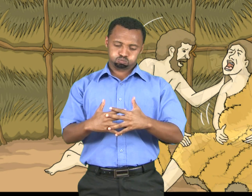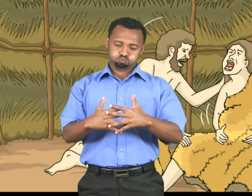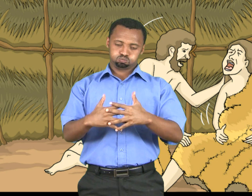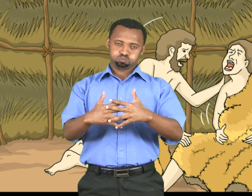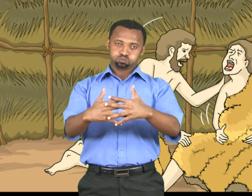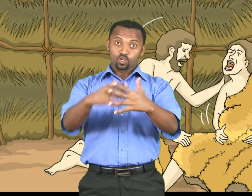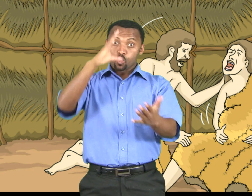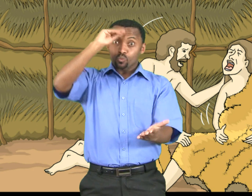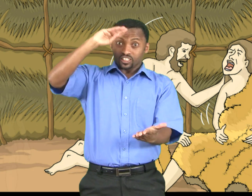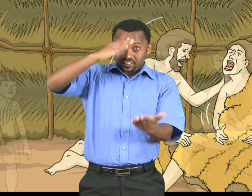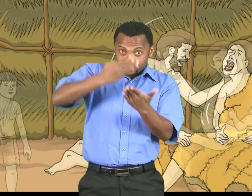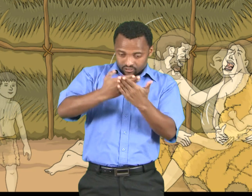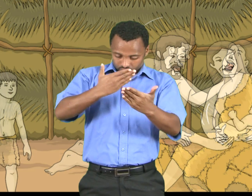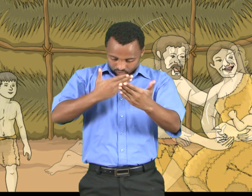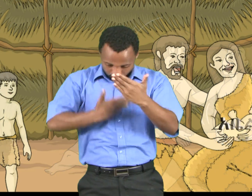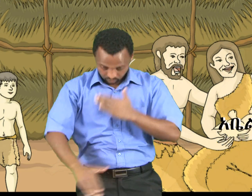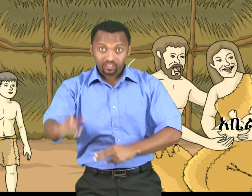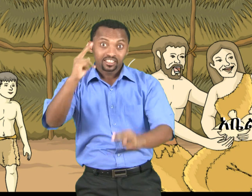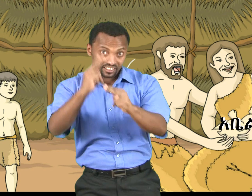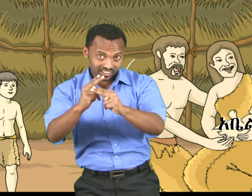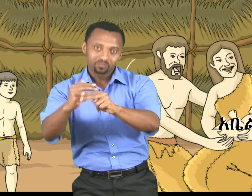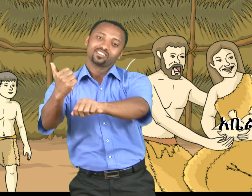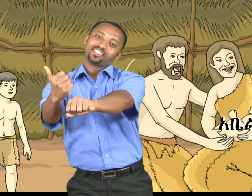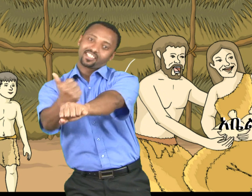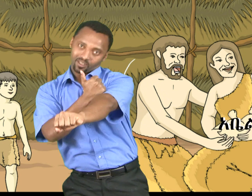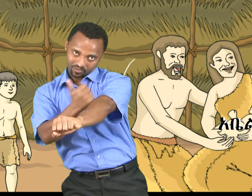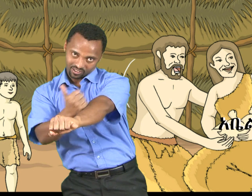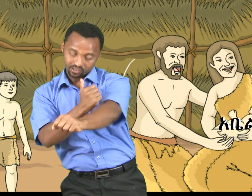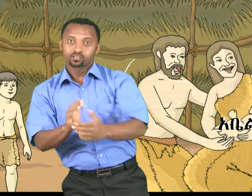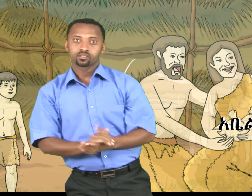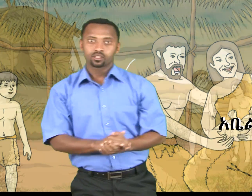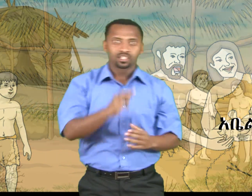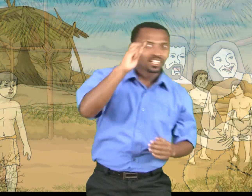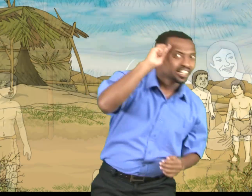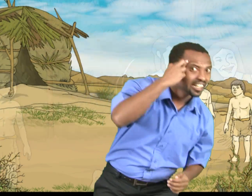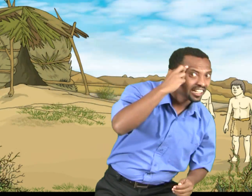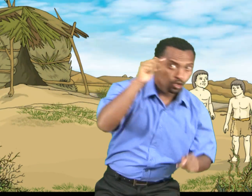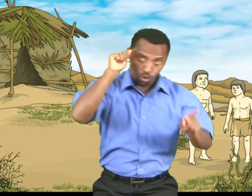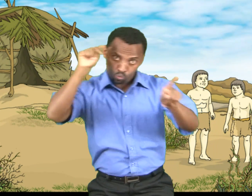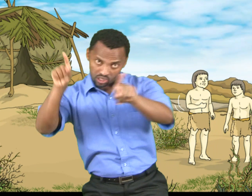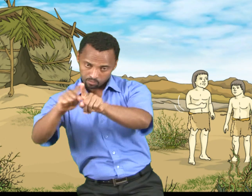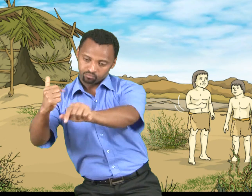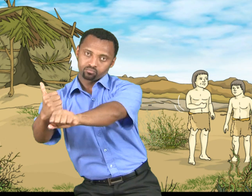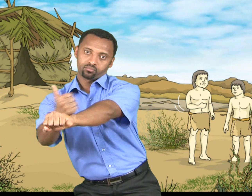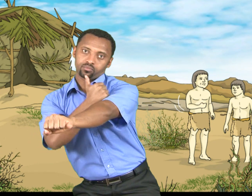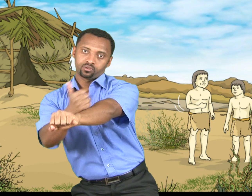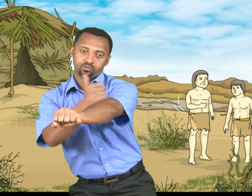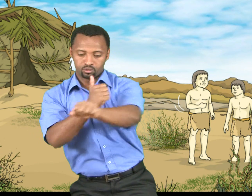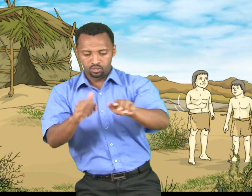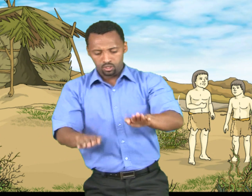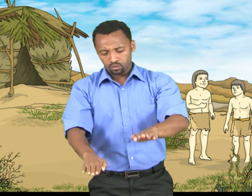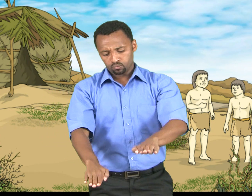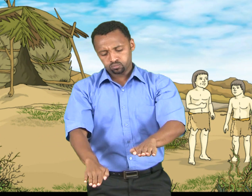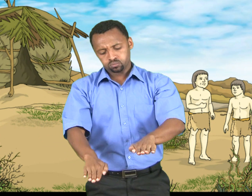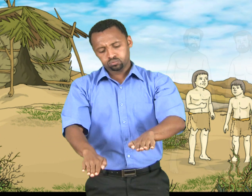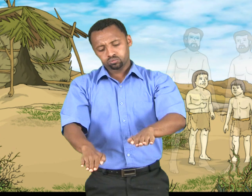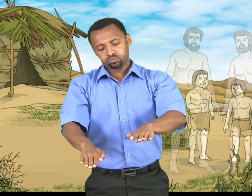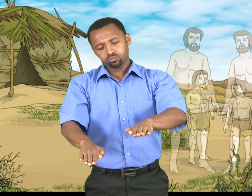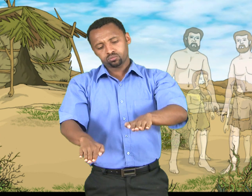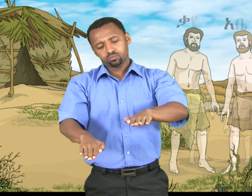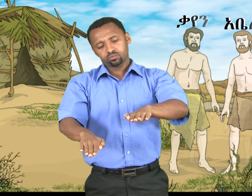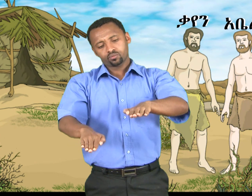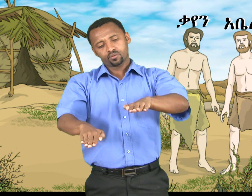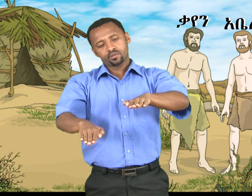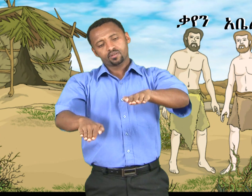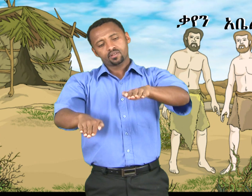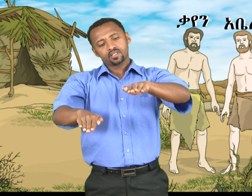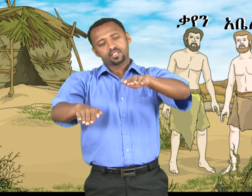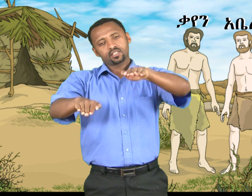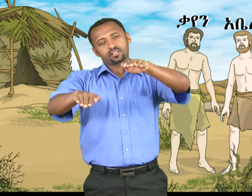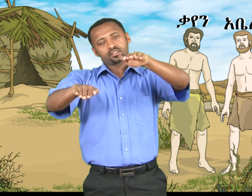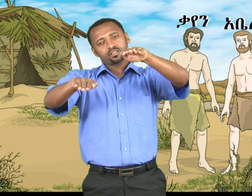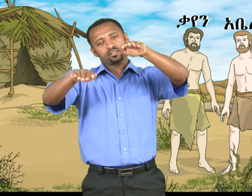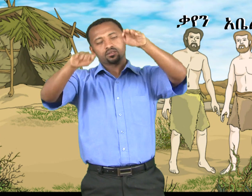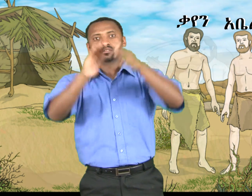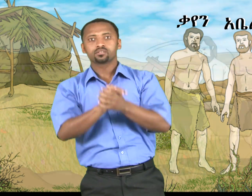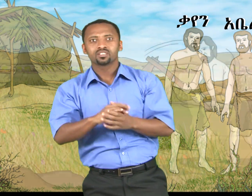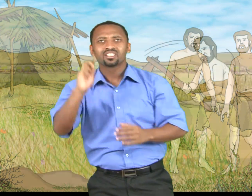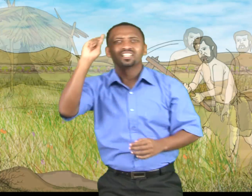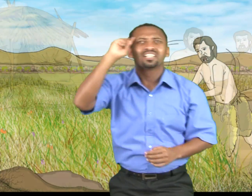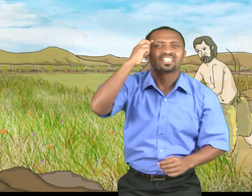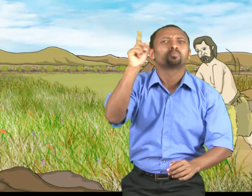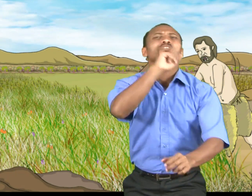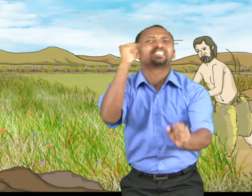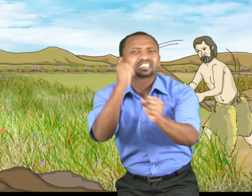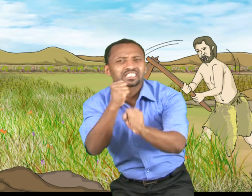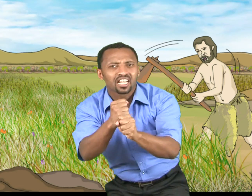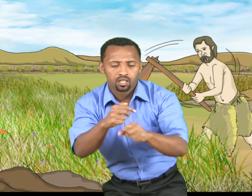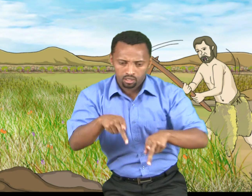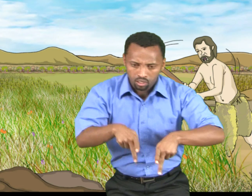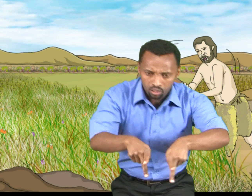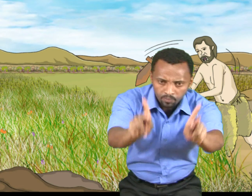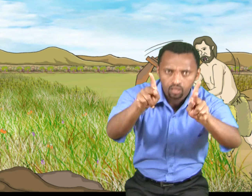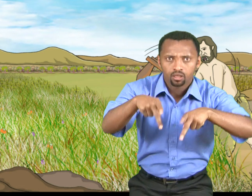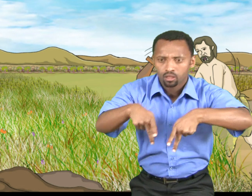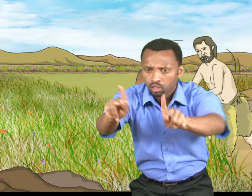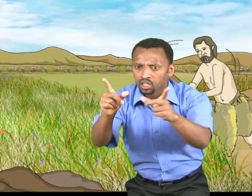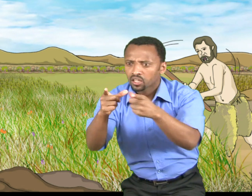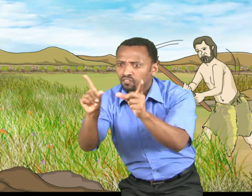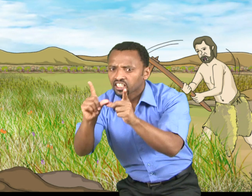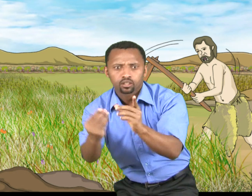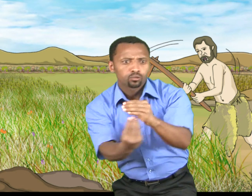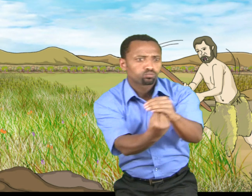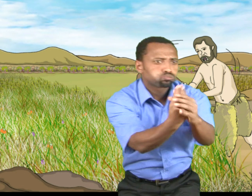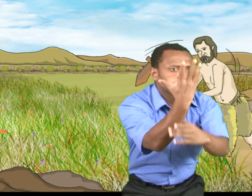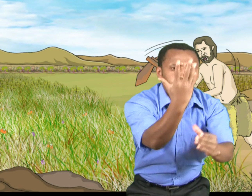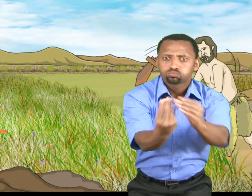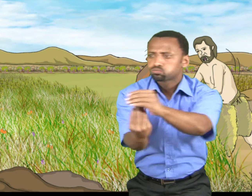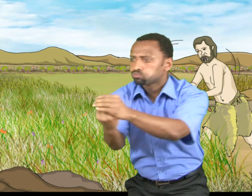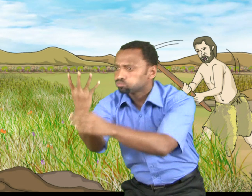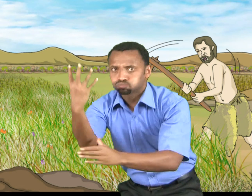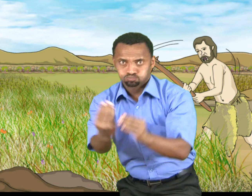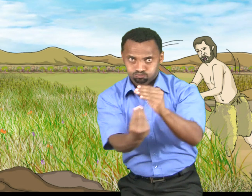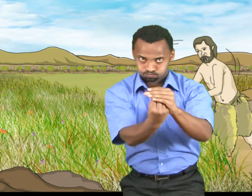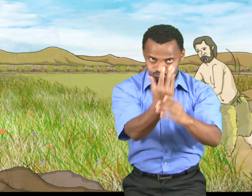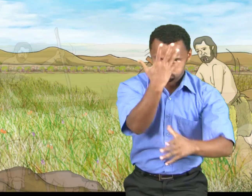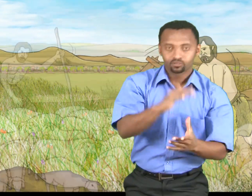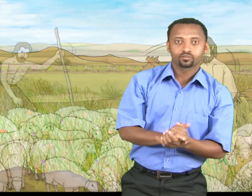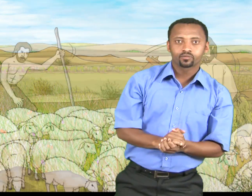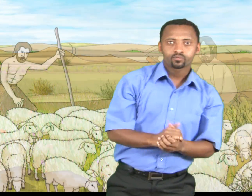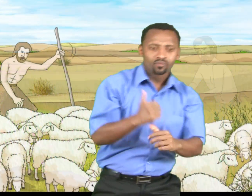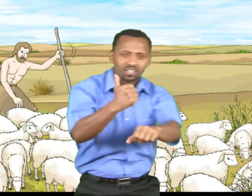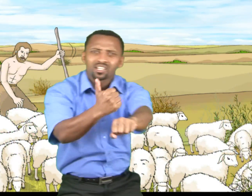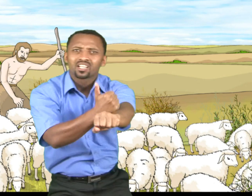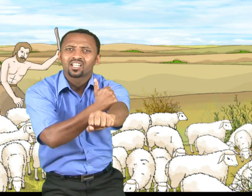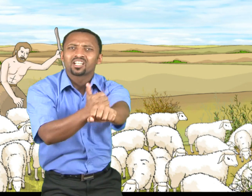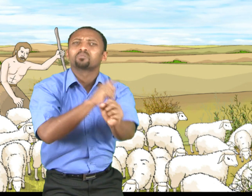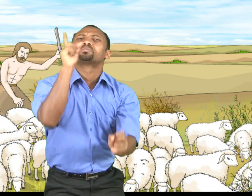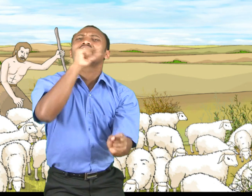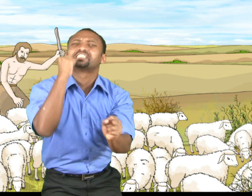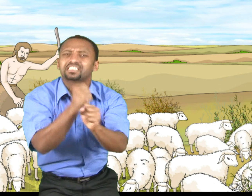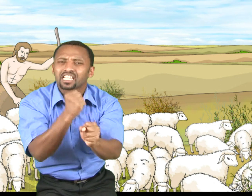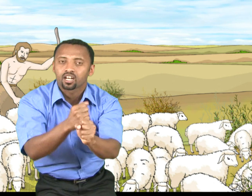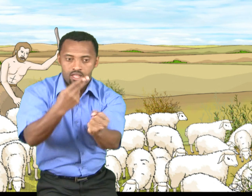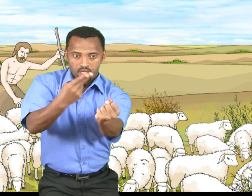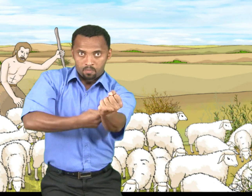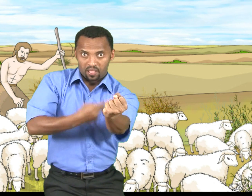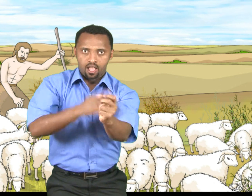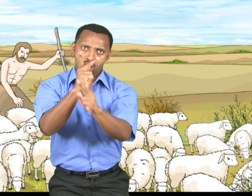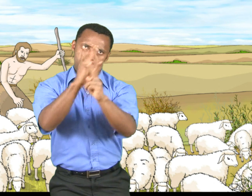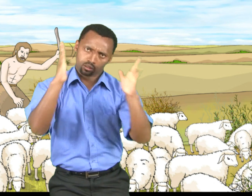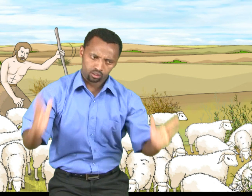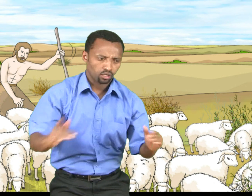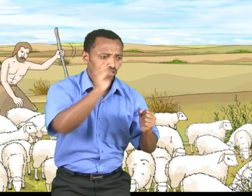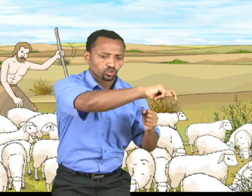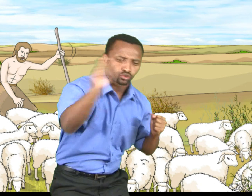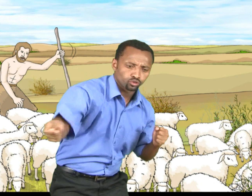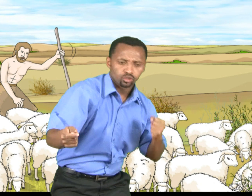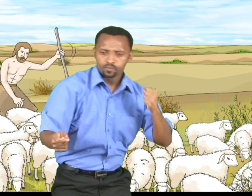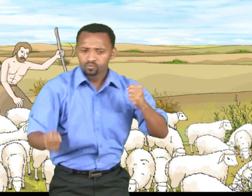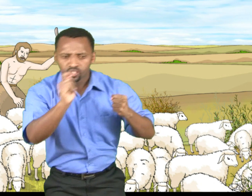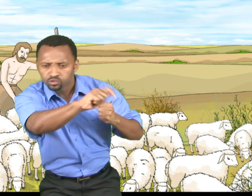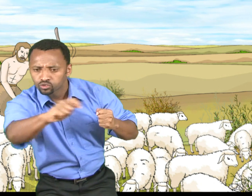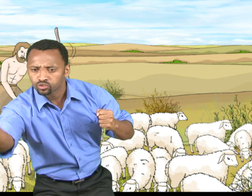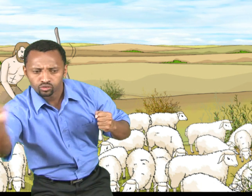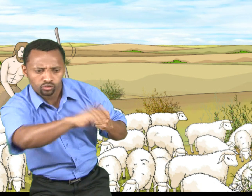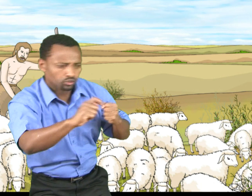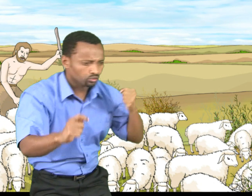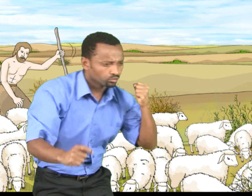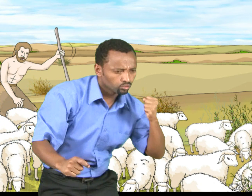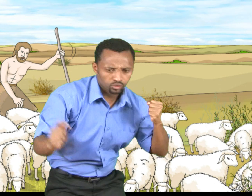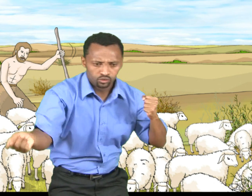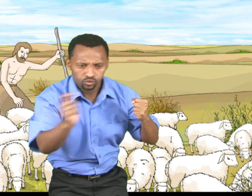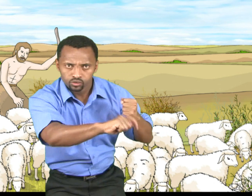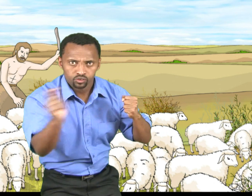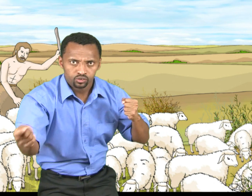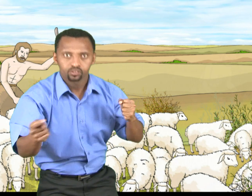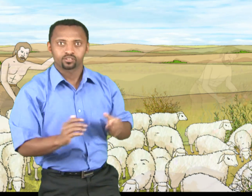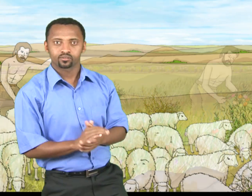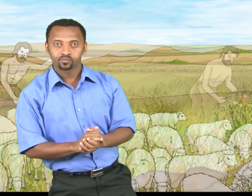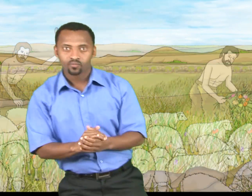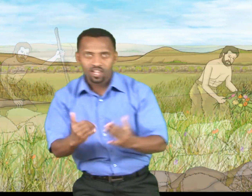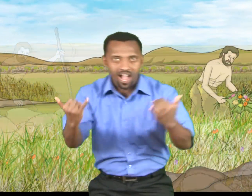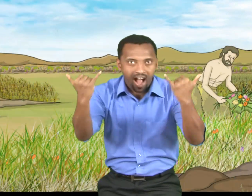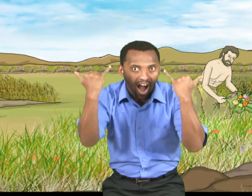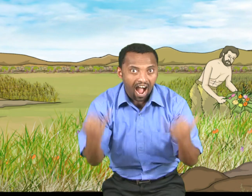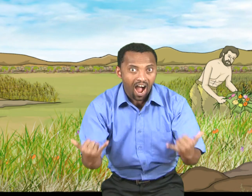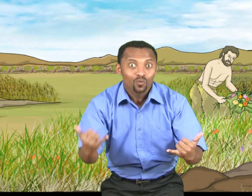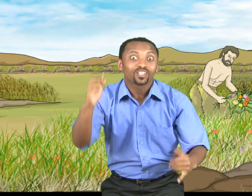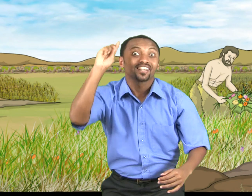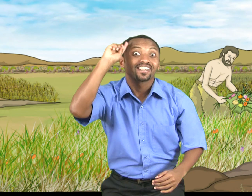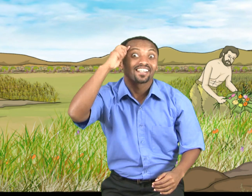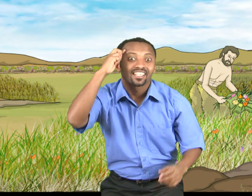Now Abel was a keeper of sheep, while Cain was a tiller of the soil.